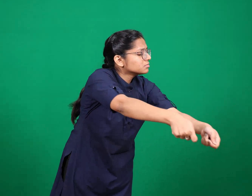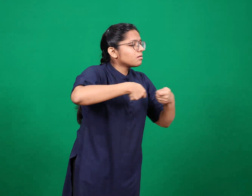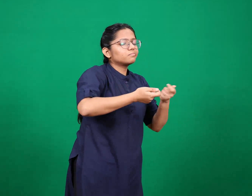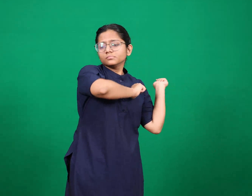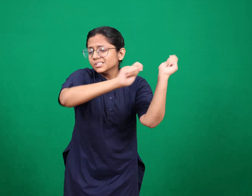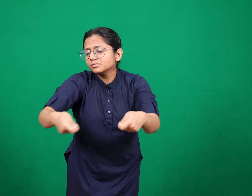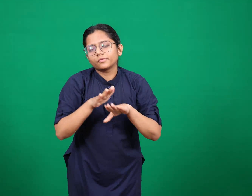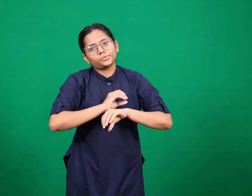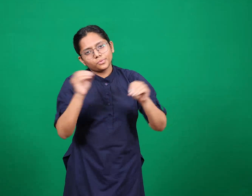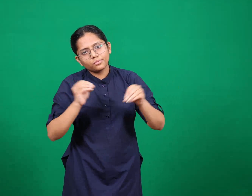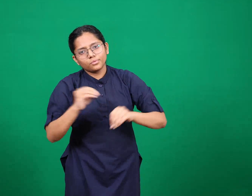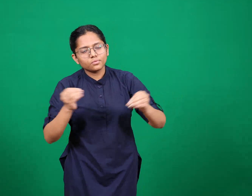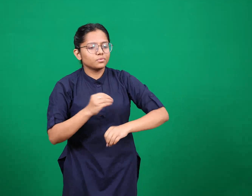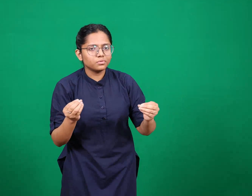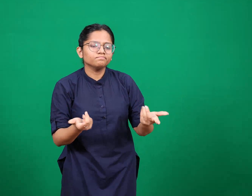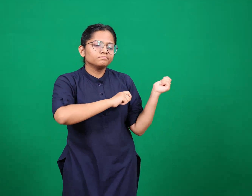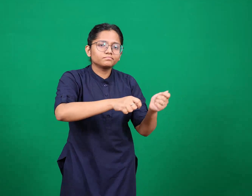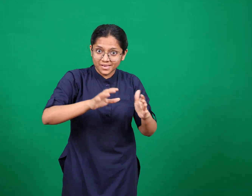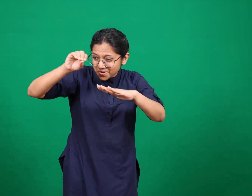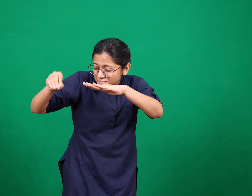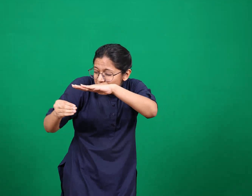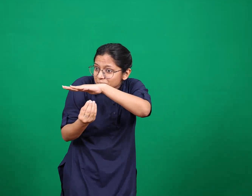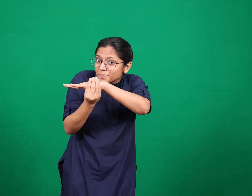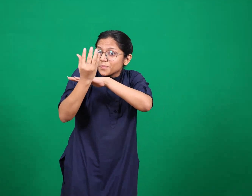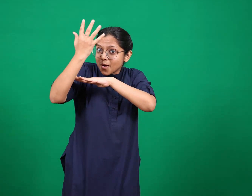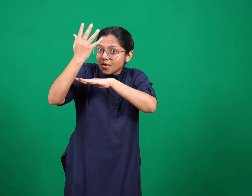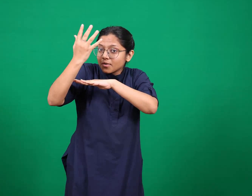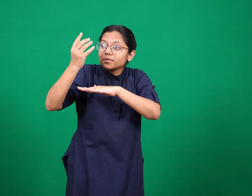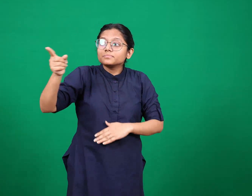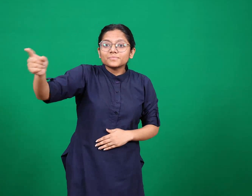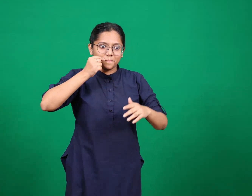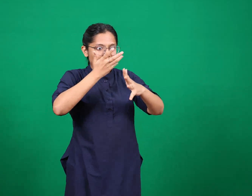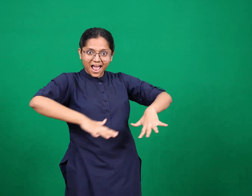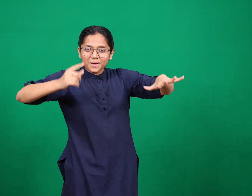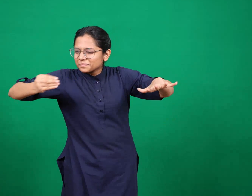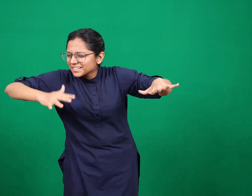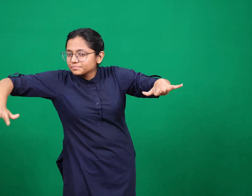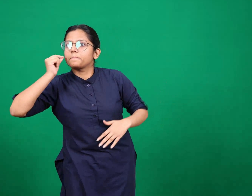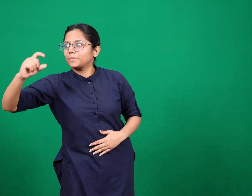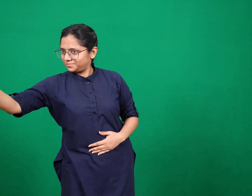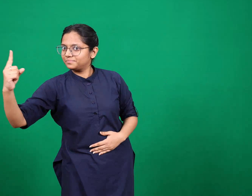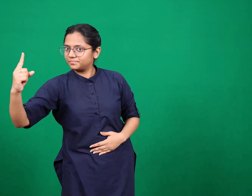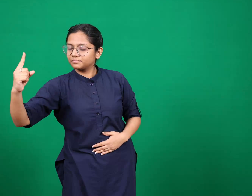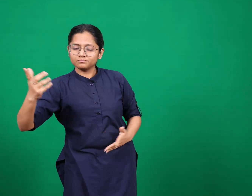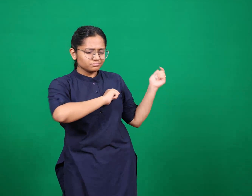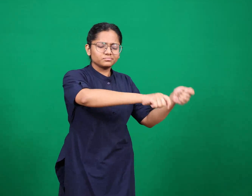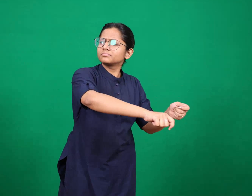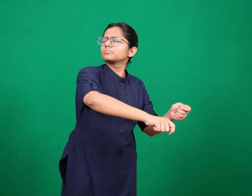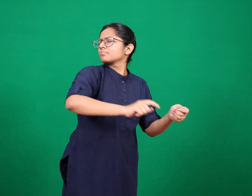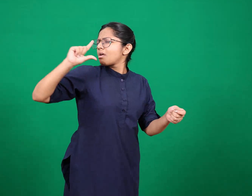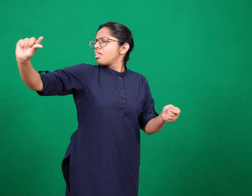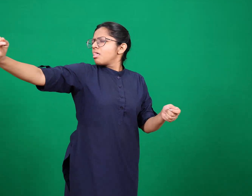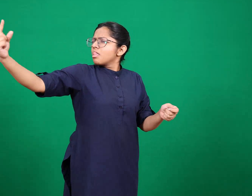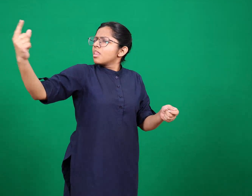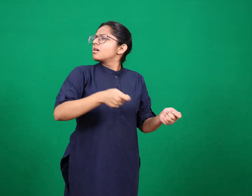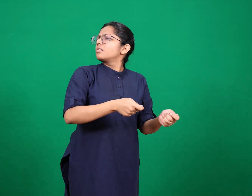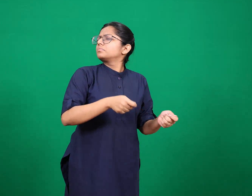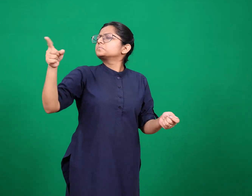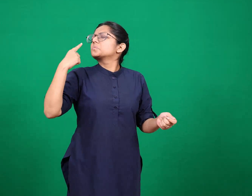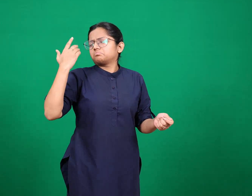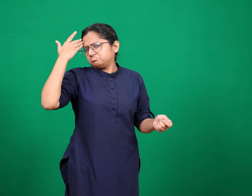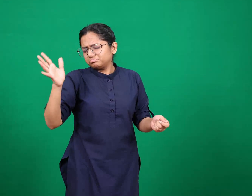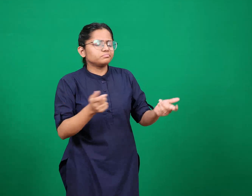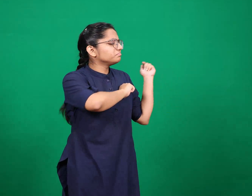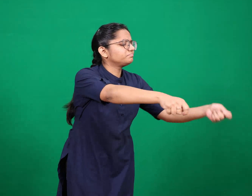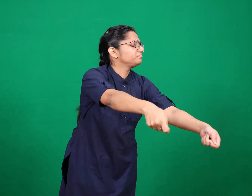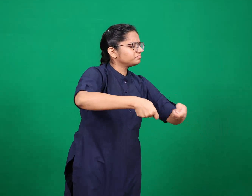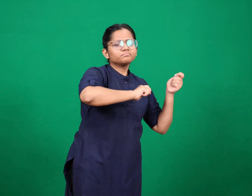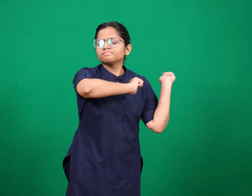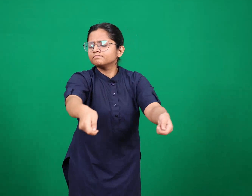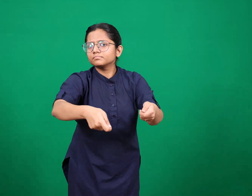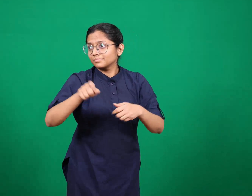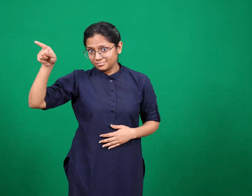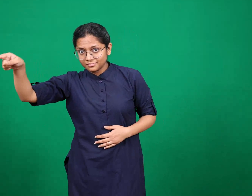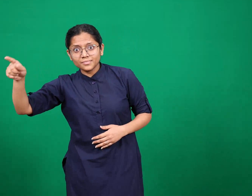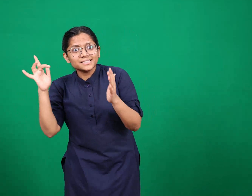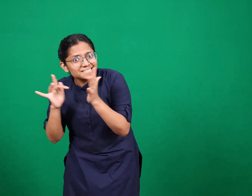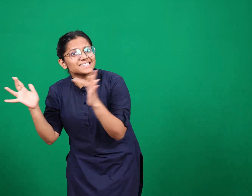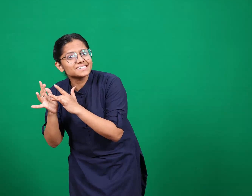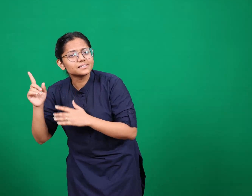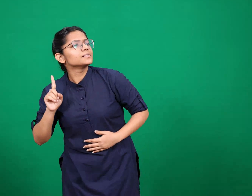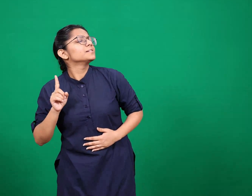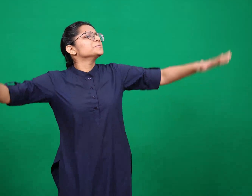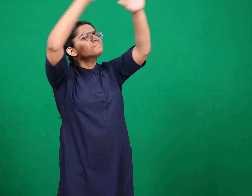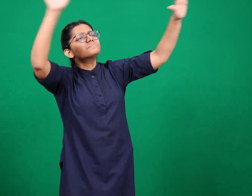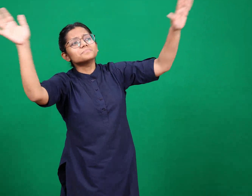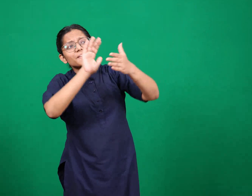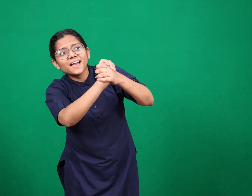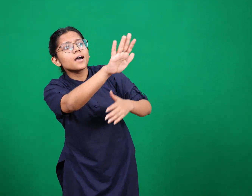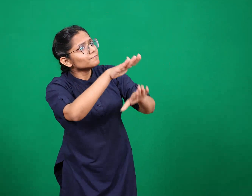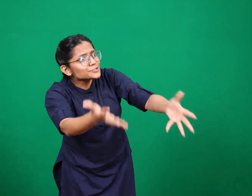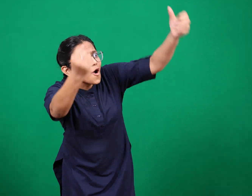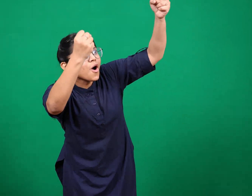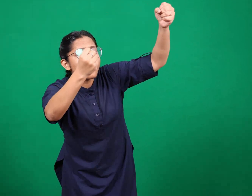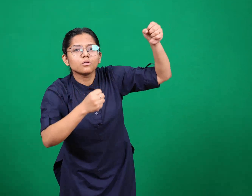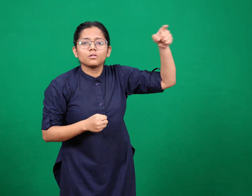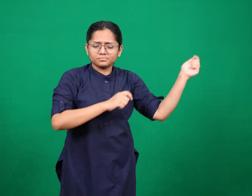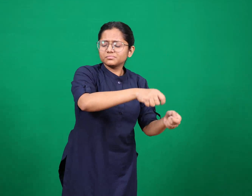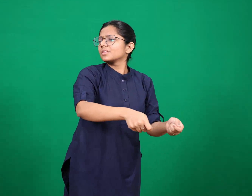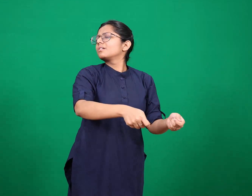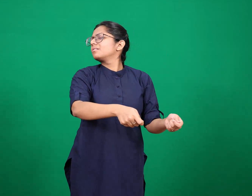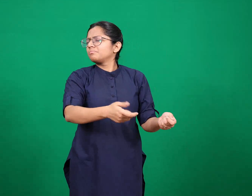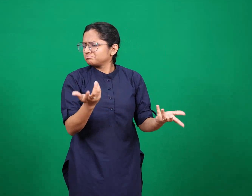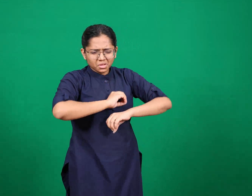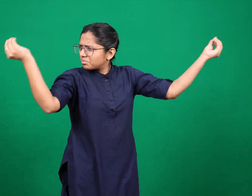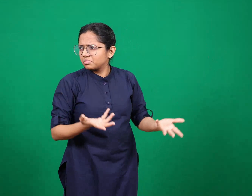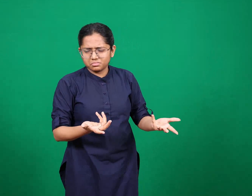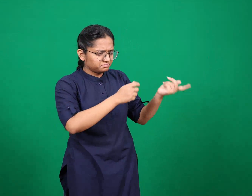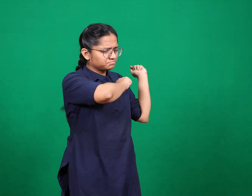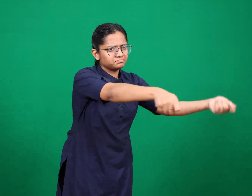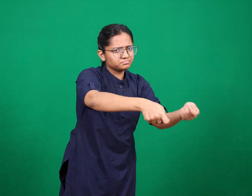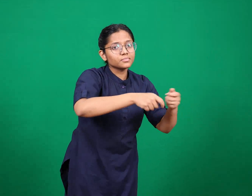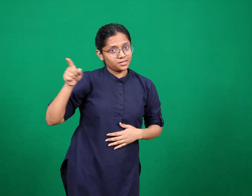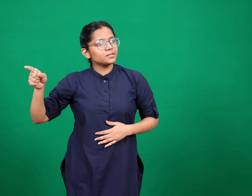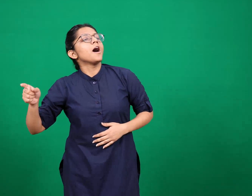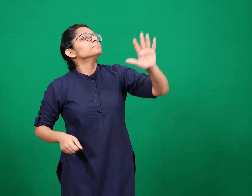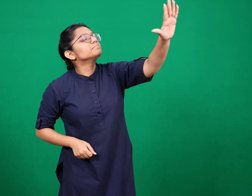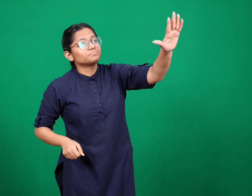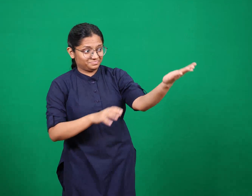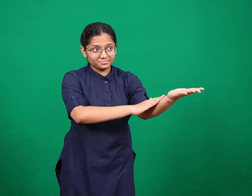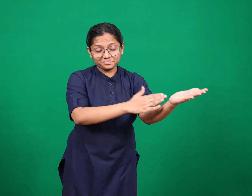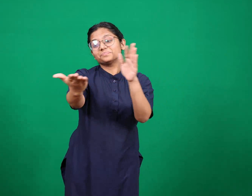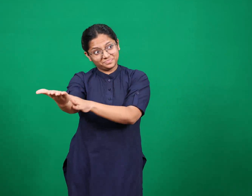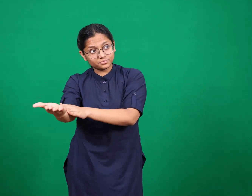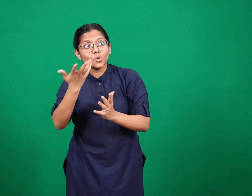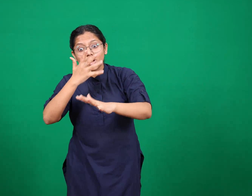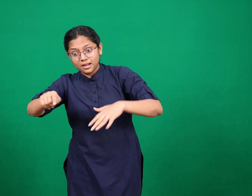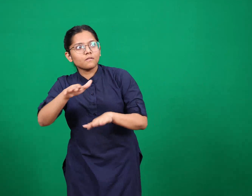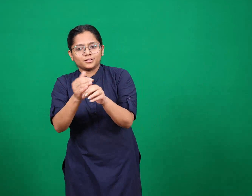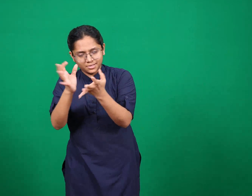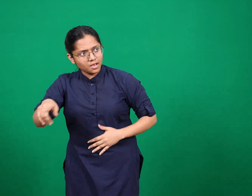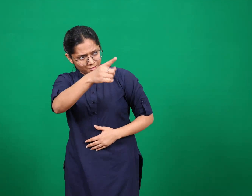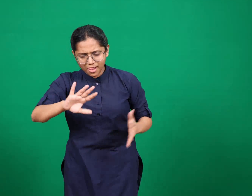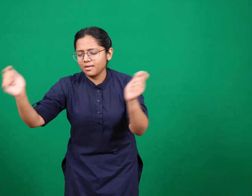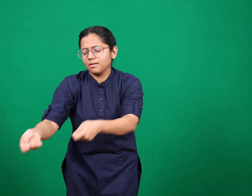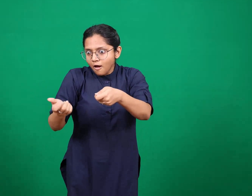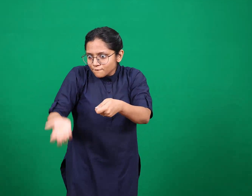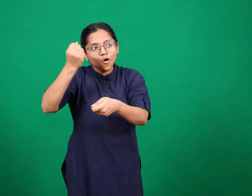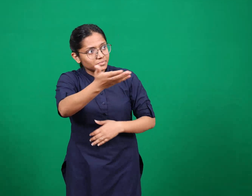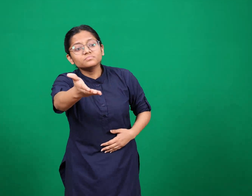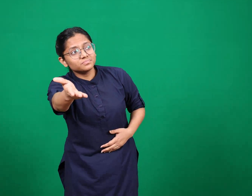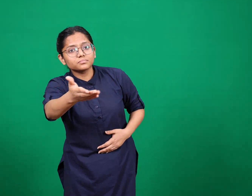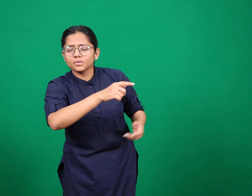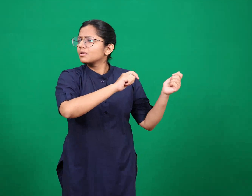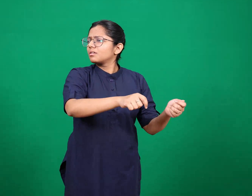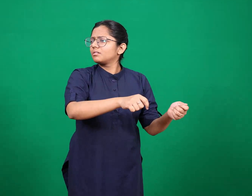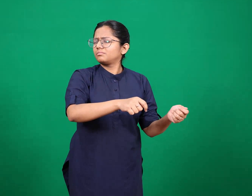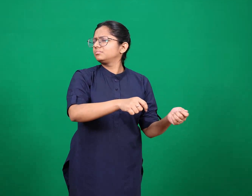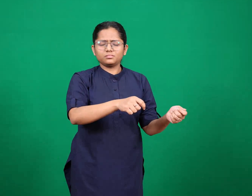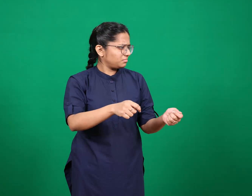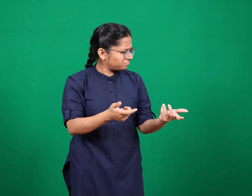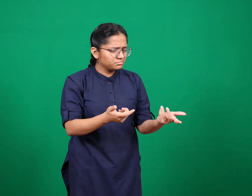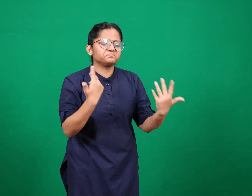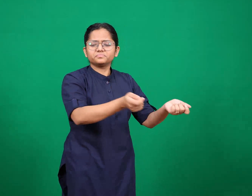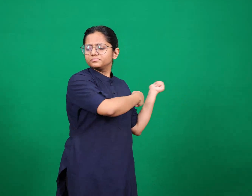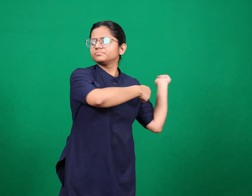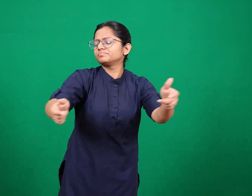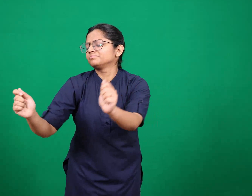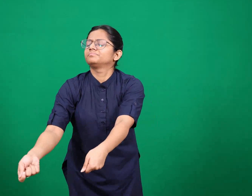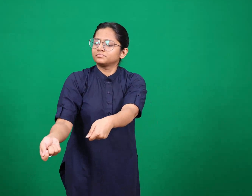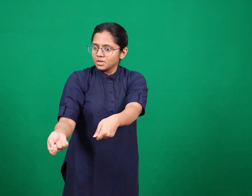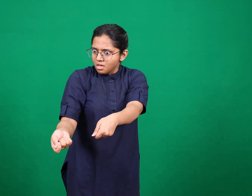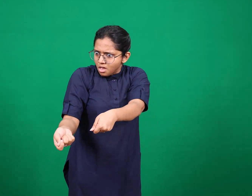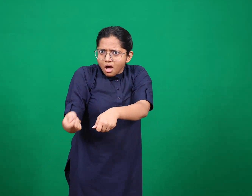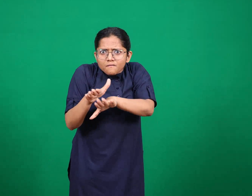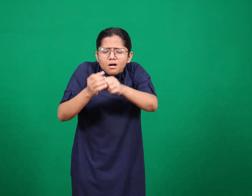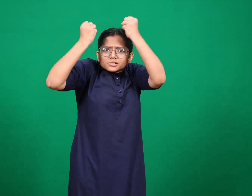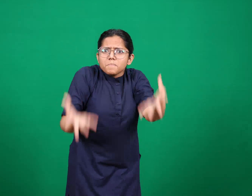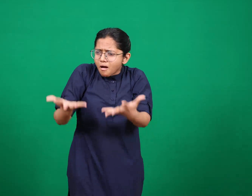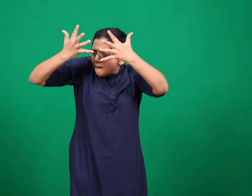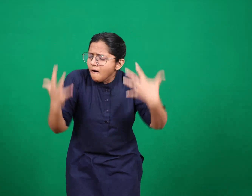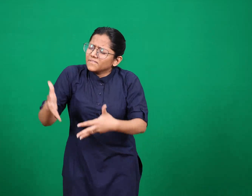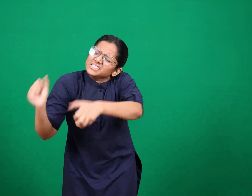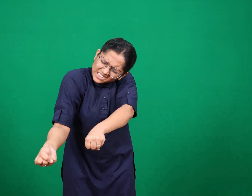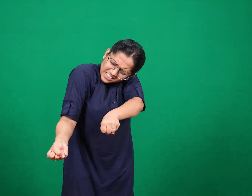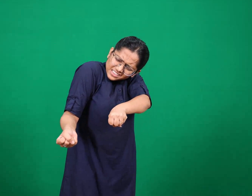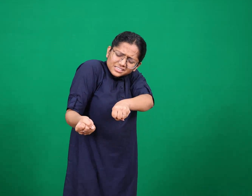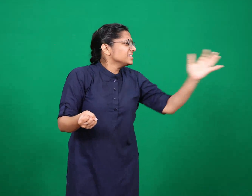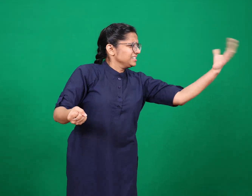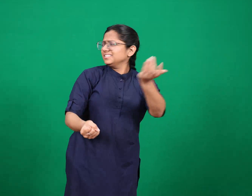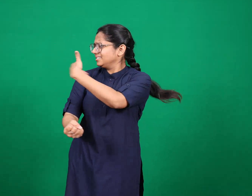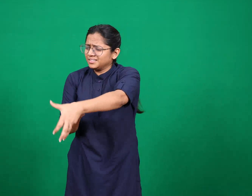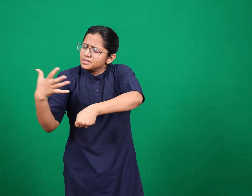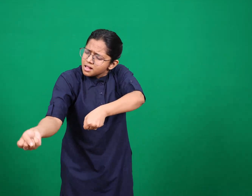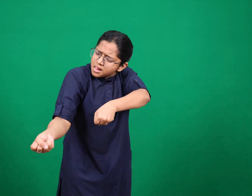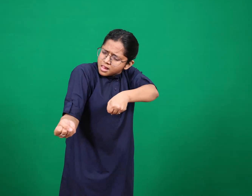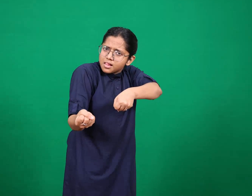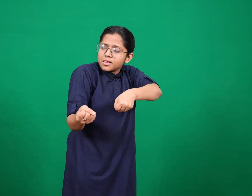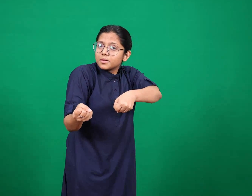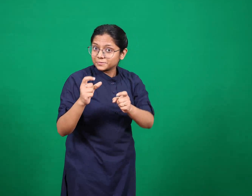So He called out to them, "Children, do you have any fish?" "No," they answered. He told them, "Cast the net on the right side of the boat, and you will find some." So they cast it there, and they were unable to haul it in because of the great number of fish.